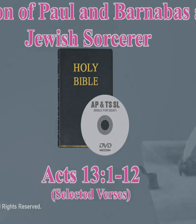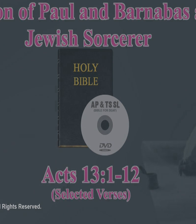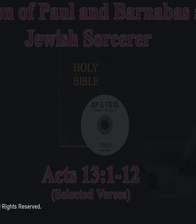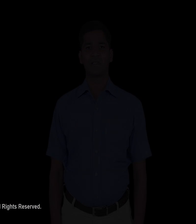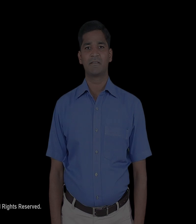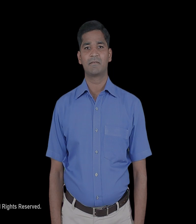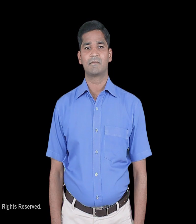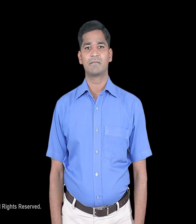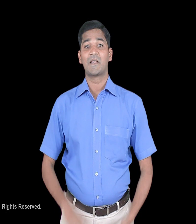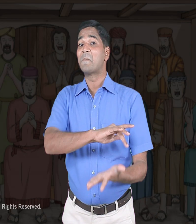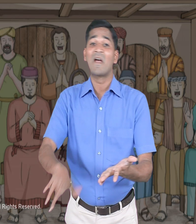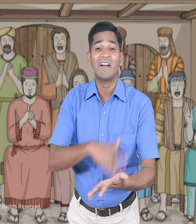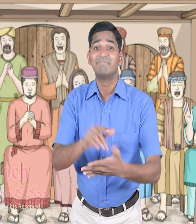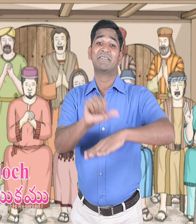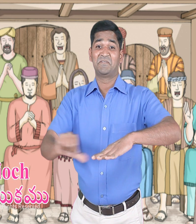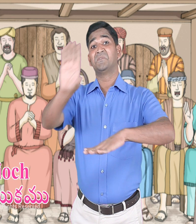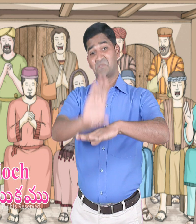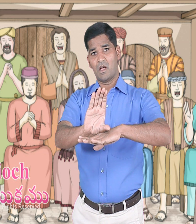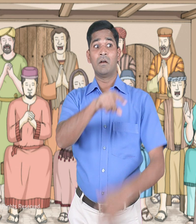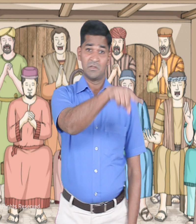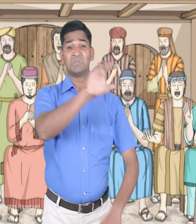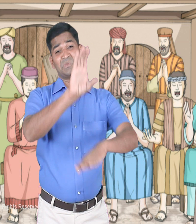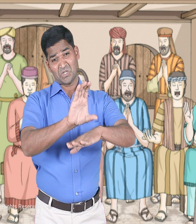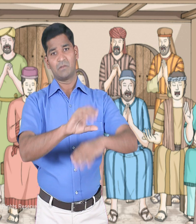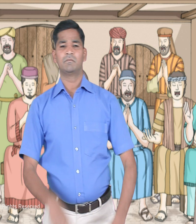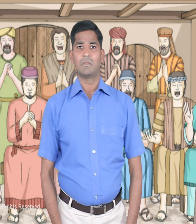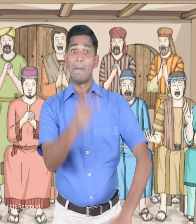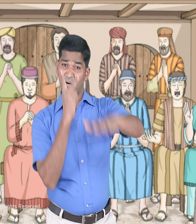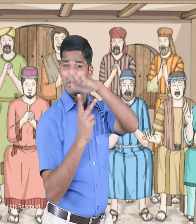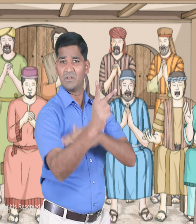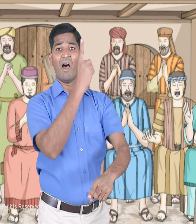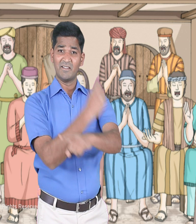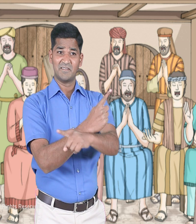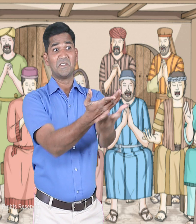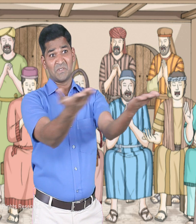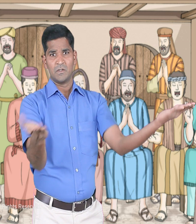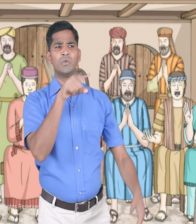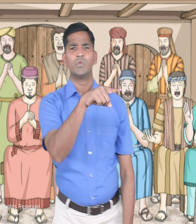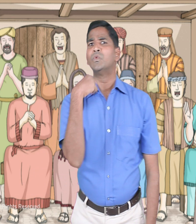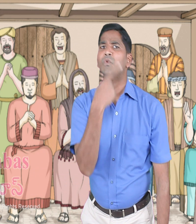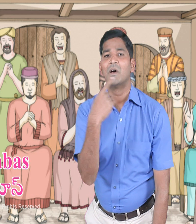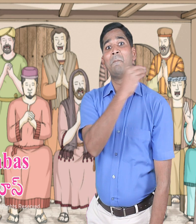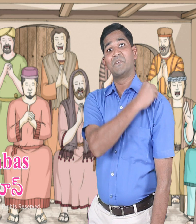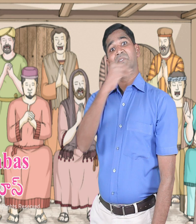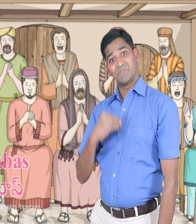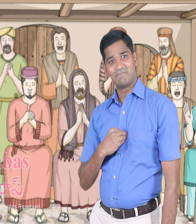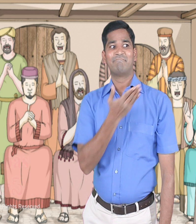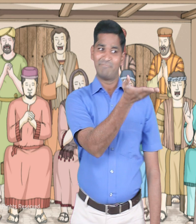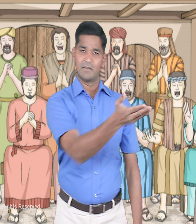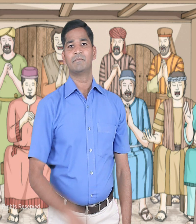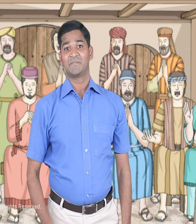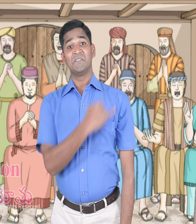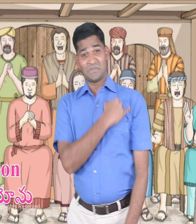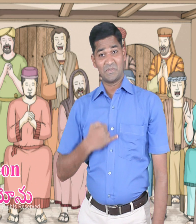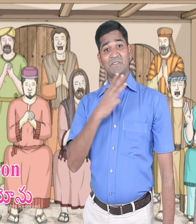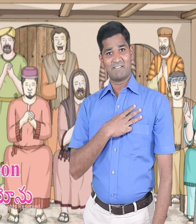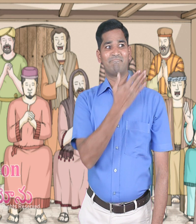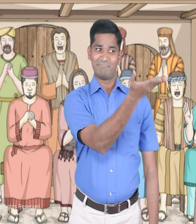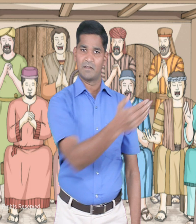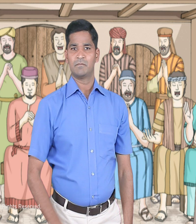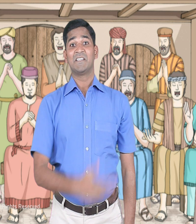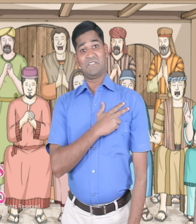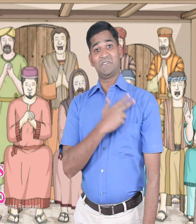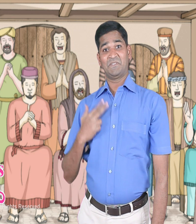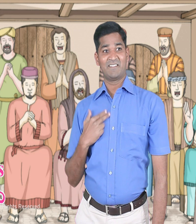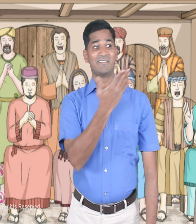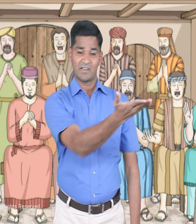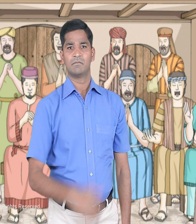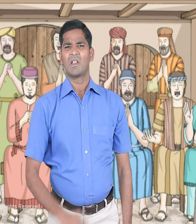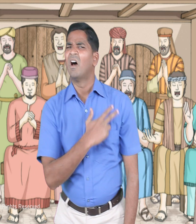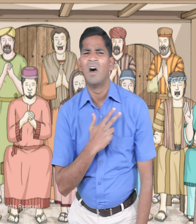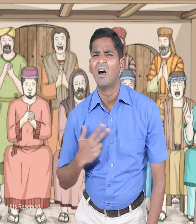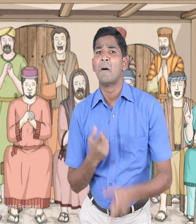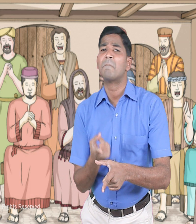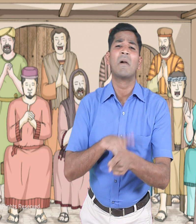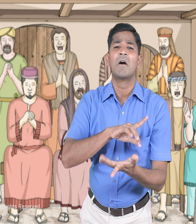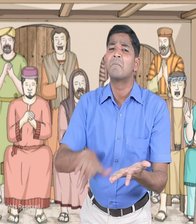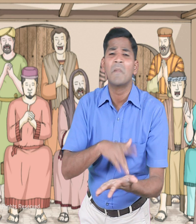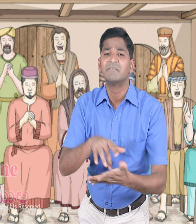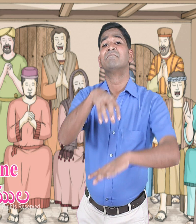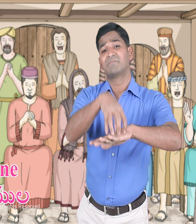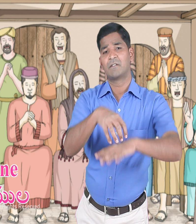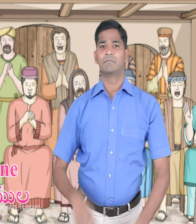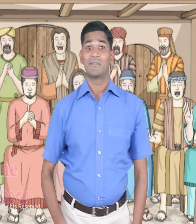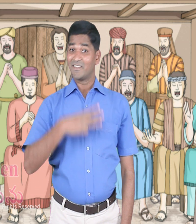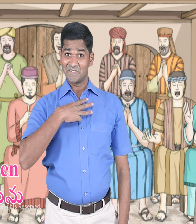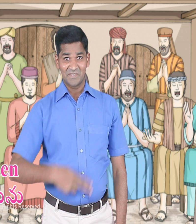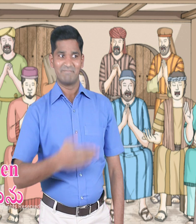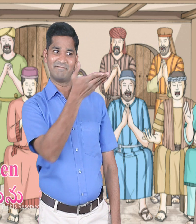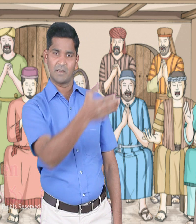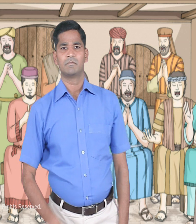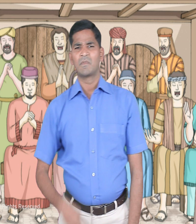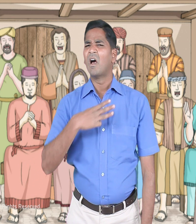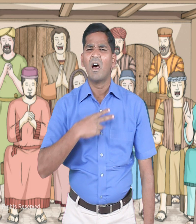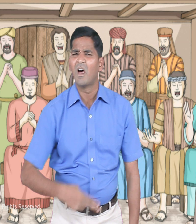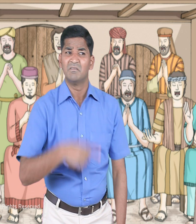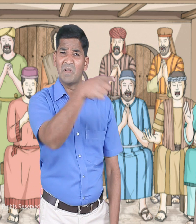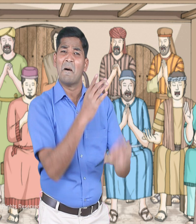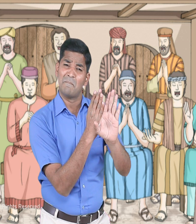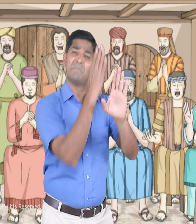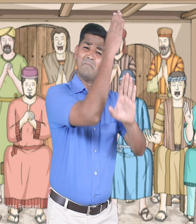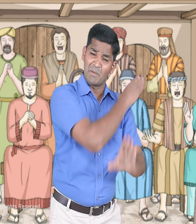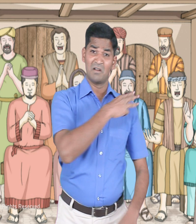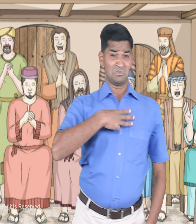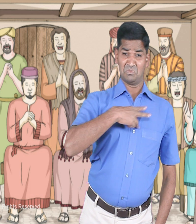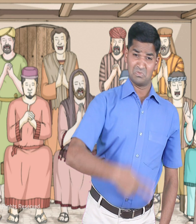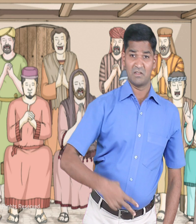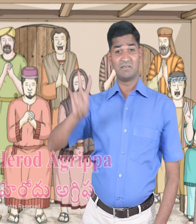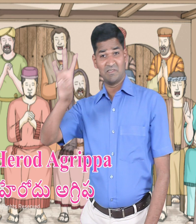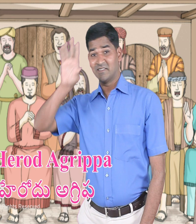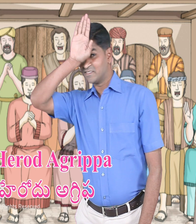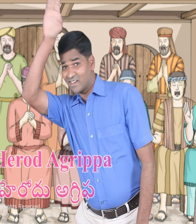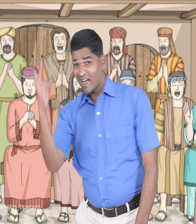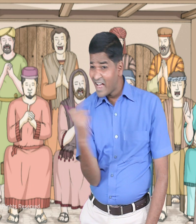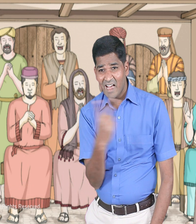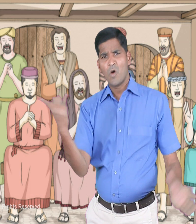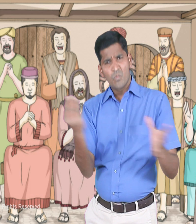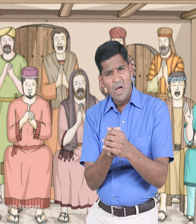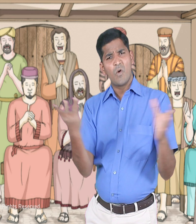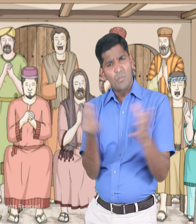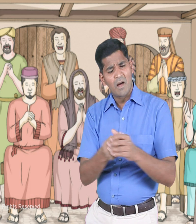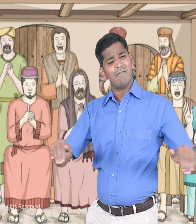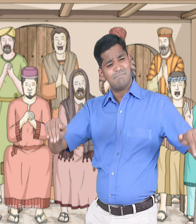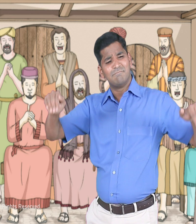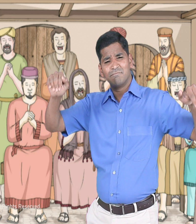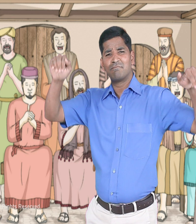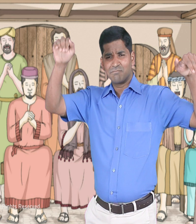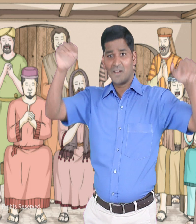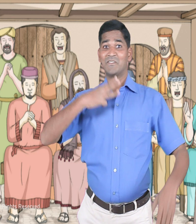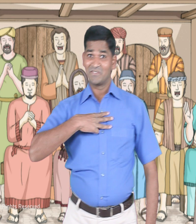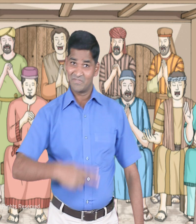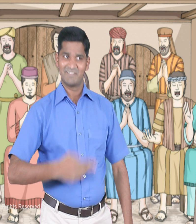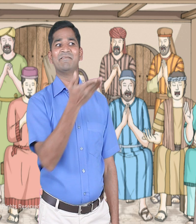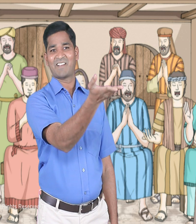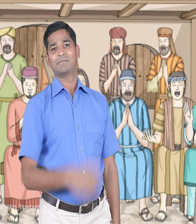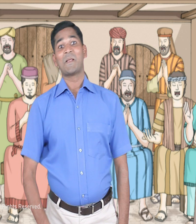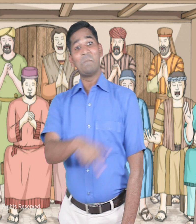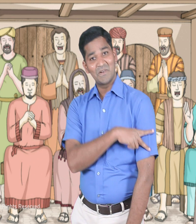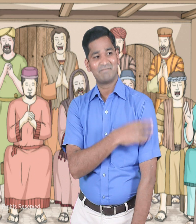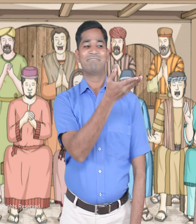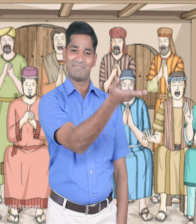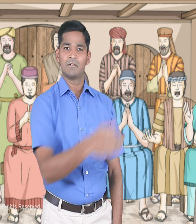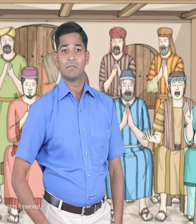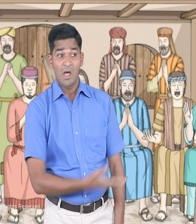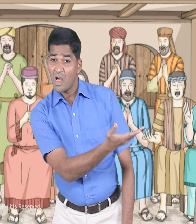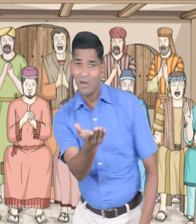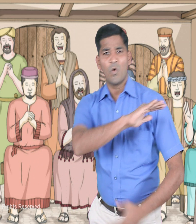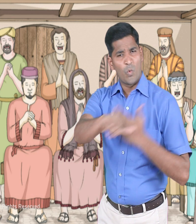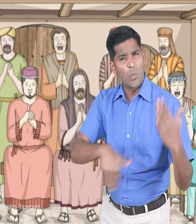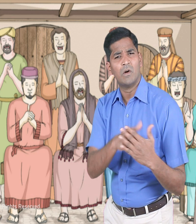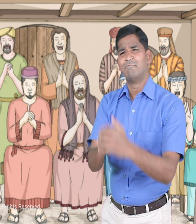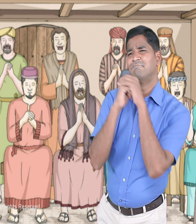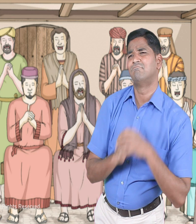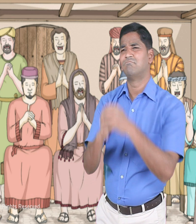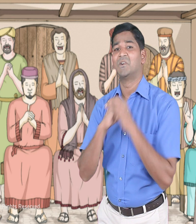Now in the church at Antioch there were prophets and teachers: Barnabas, Simeon called Niger, Lucius of Cyrene, Manaen (who had been brought up with Herod the tetrarch), and Saul.